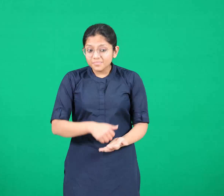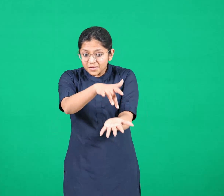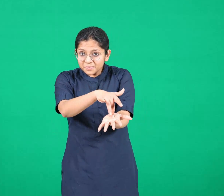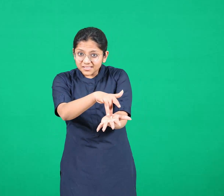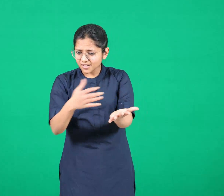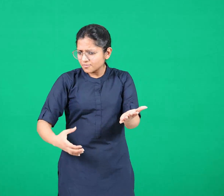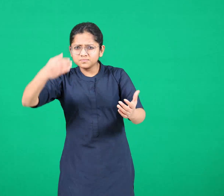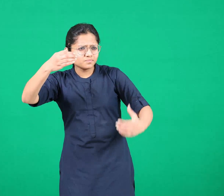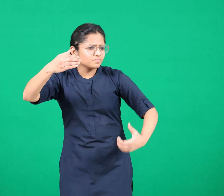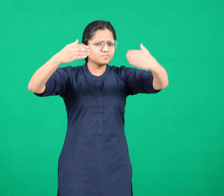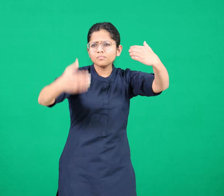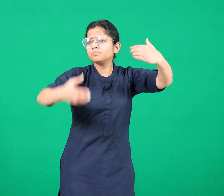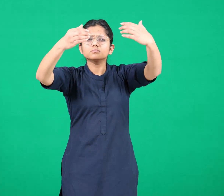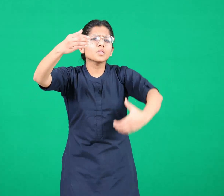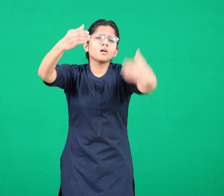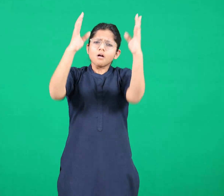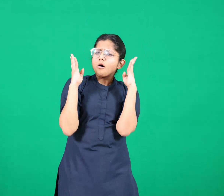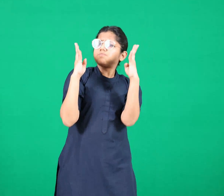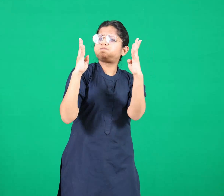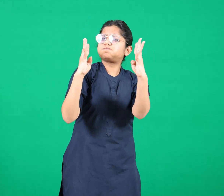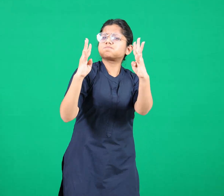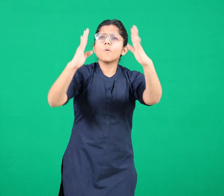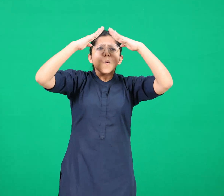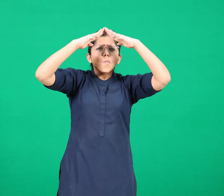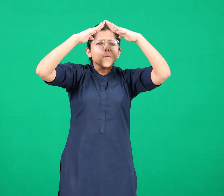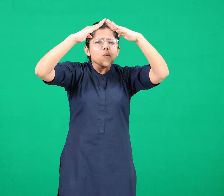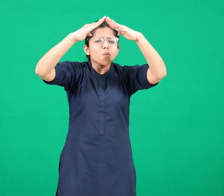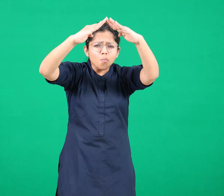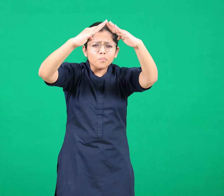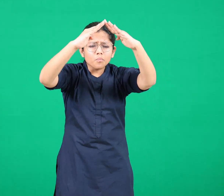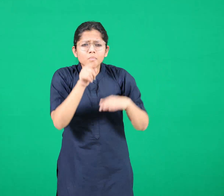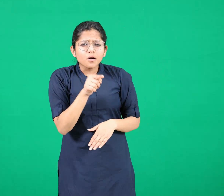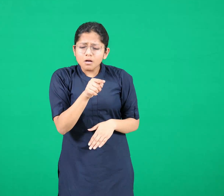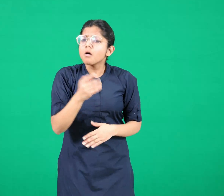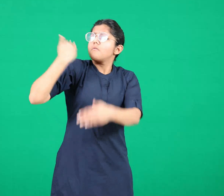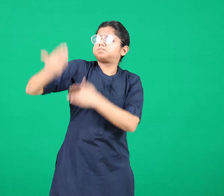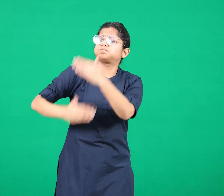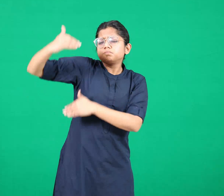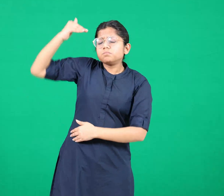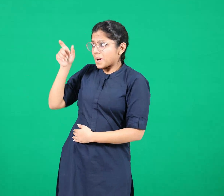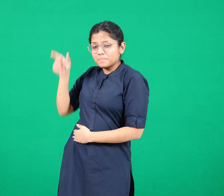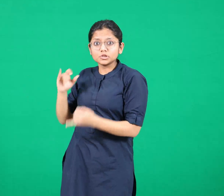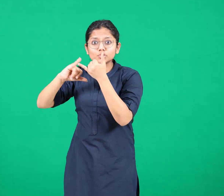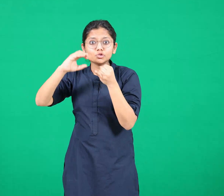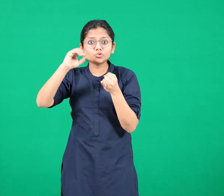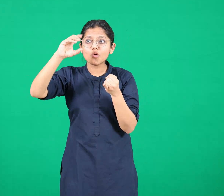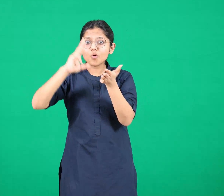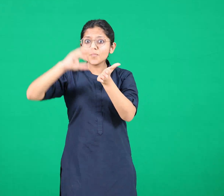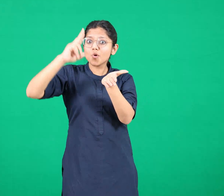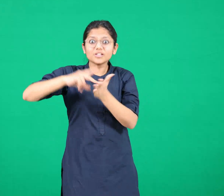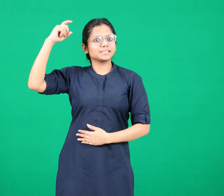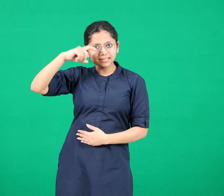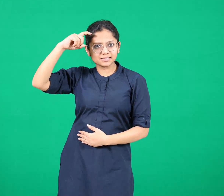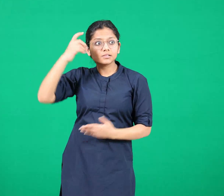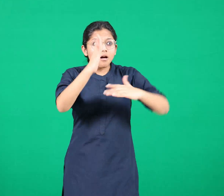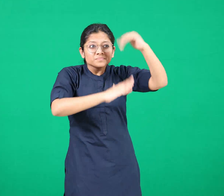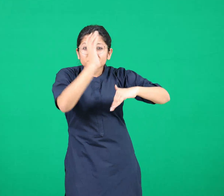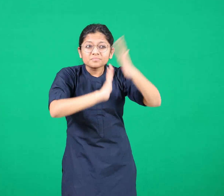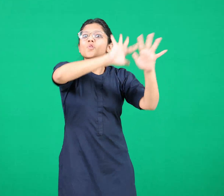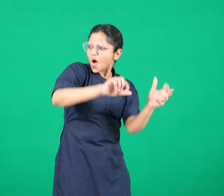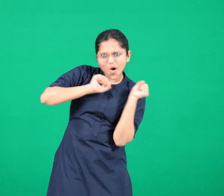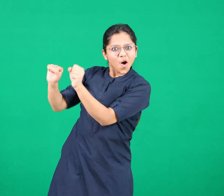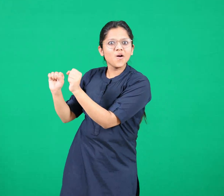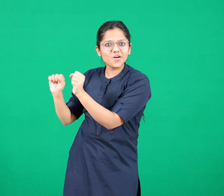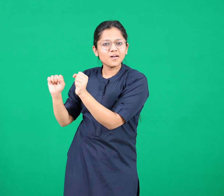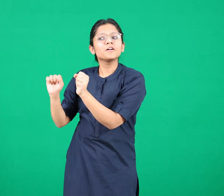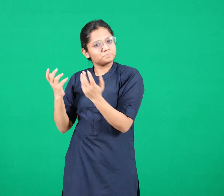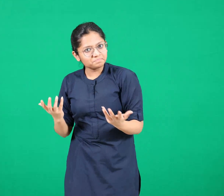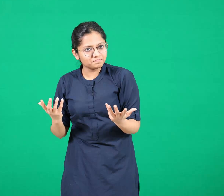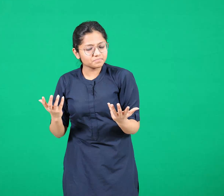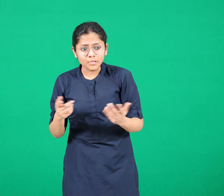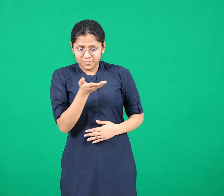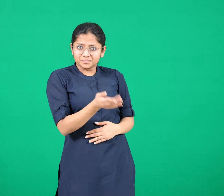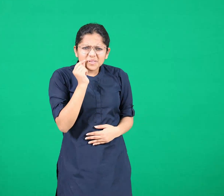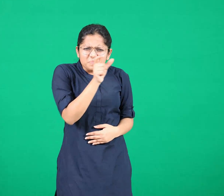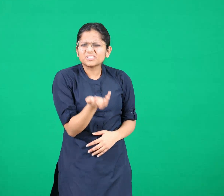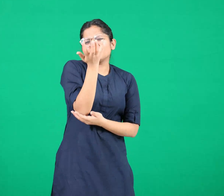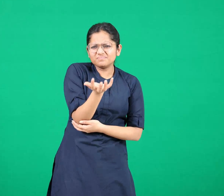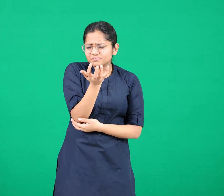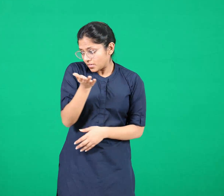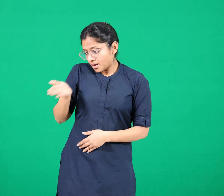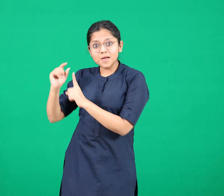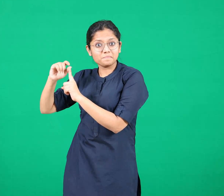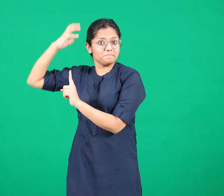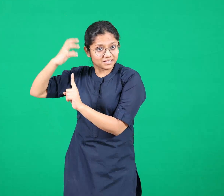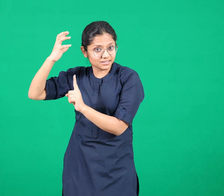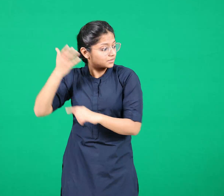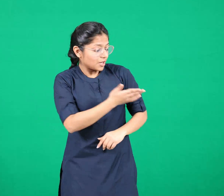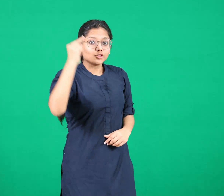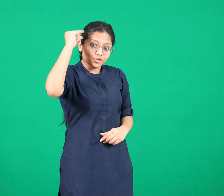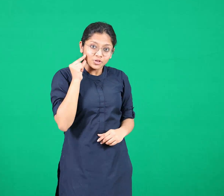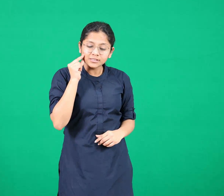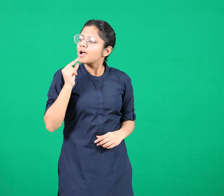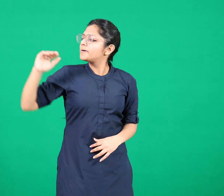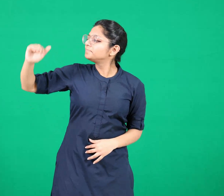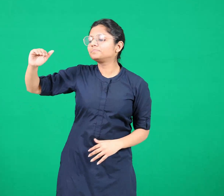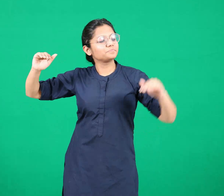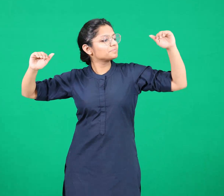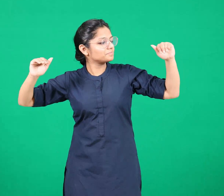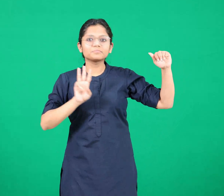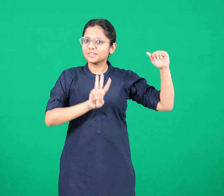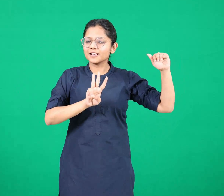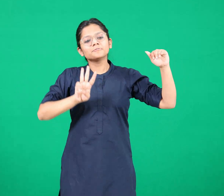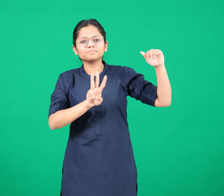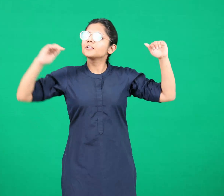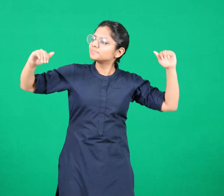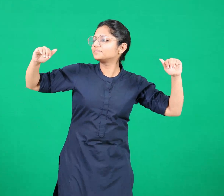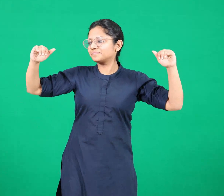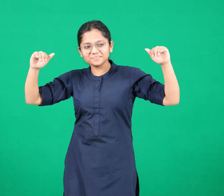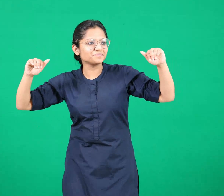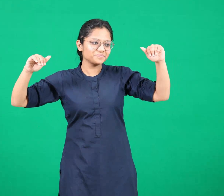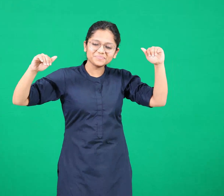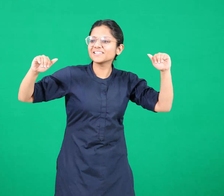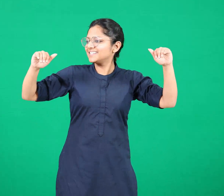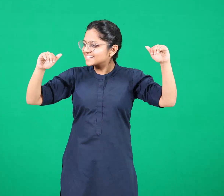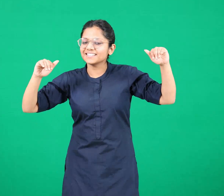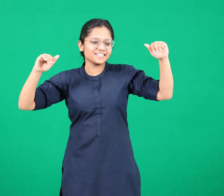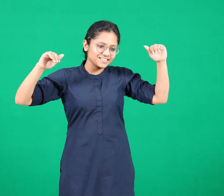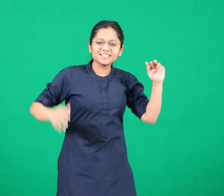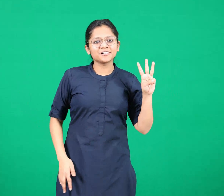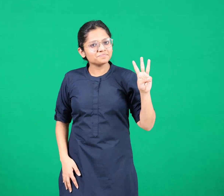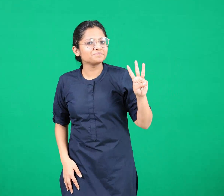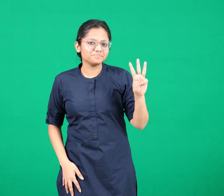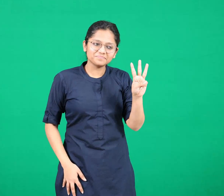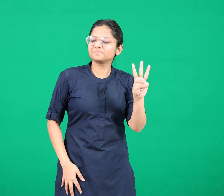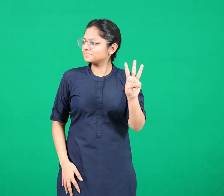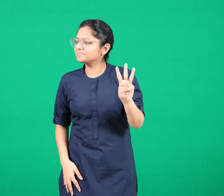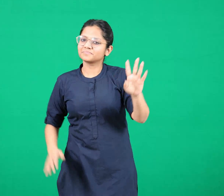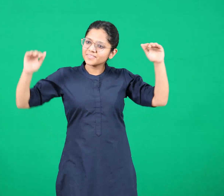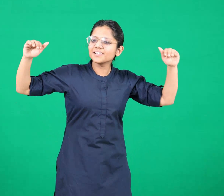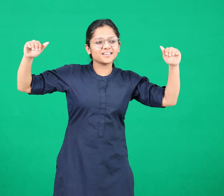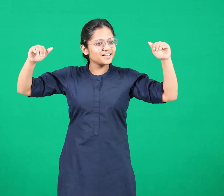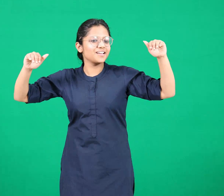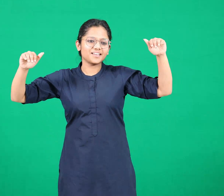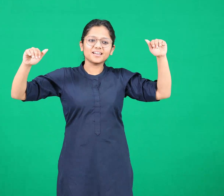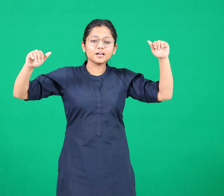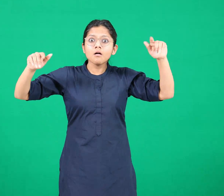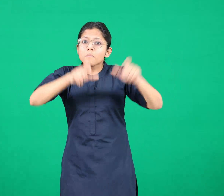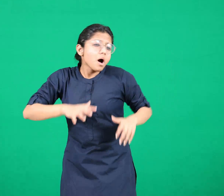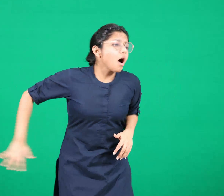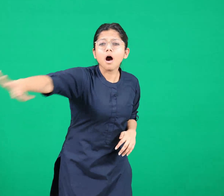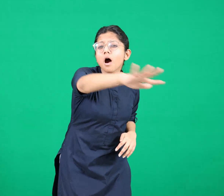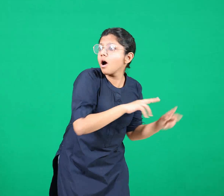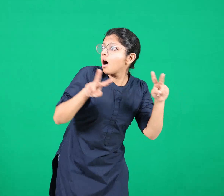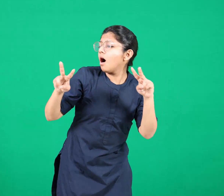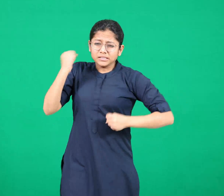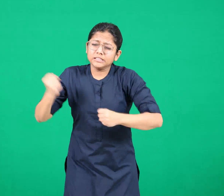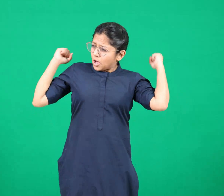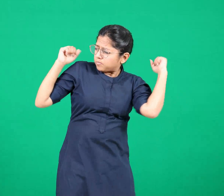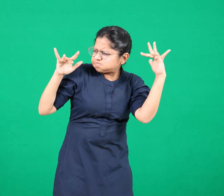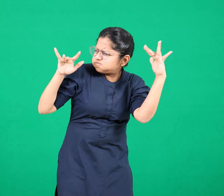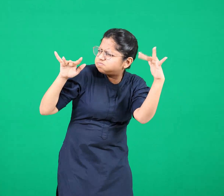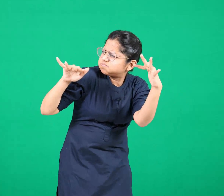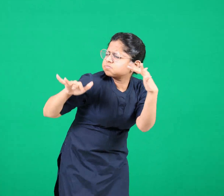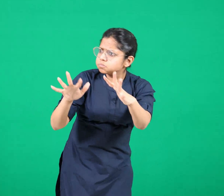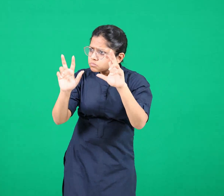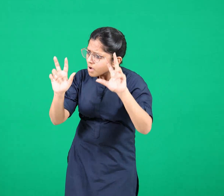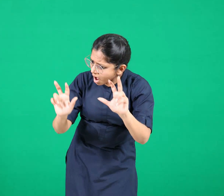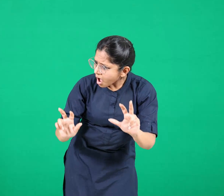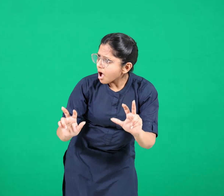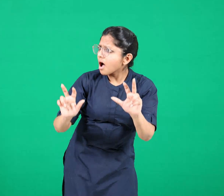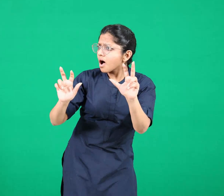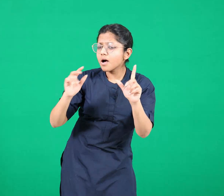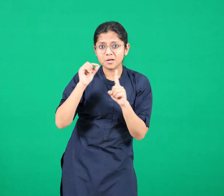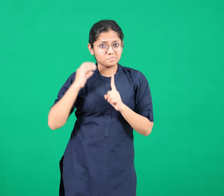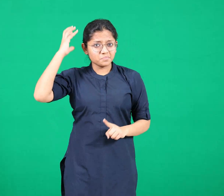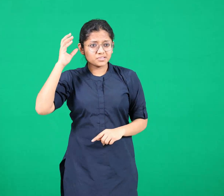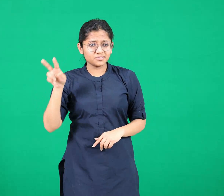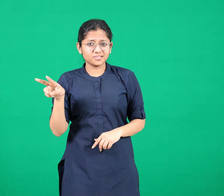While the man clung to Peter and John, all the people were astonished and ran to them in the walkway called Solomon's Colonnade.